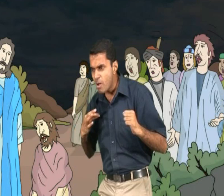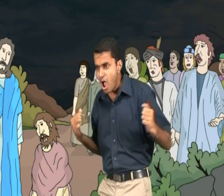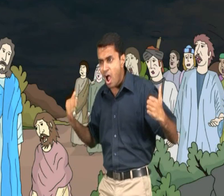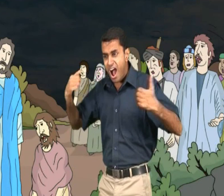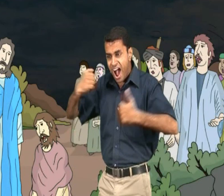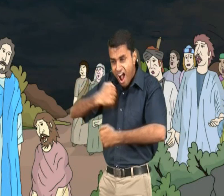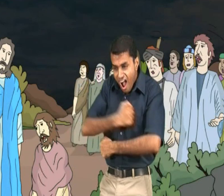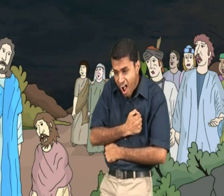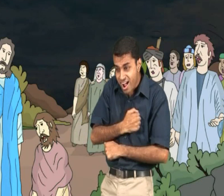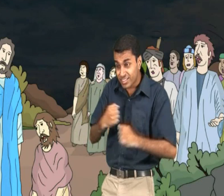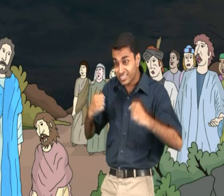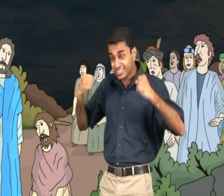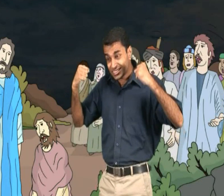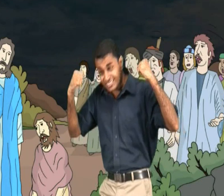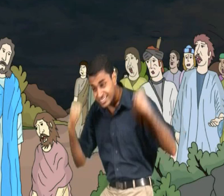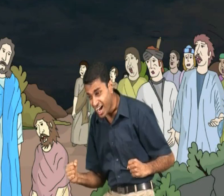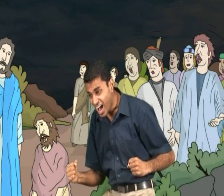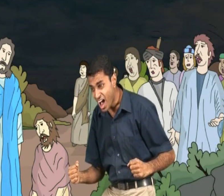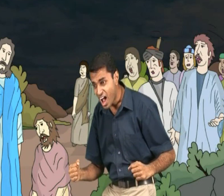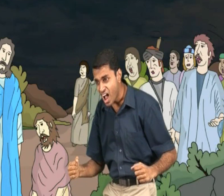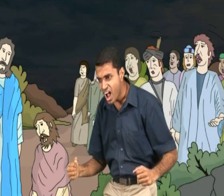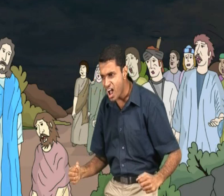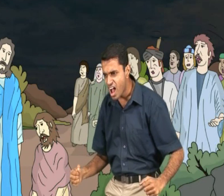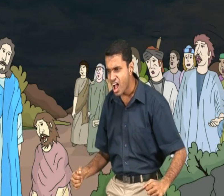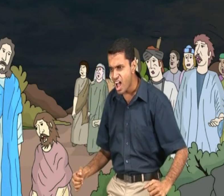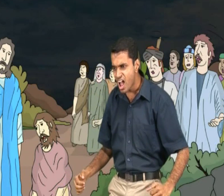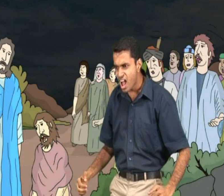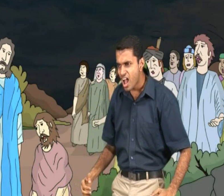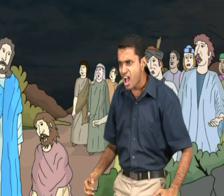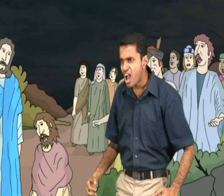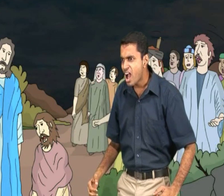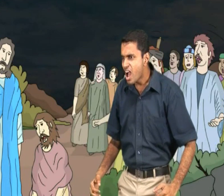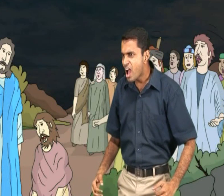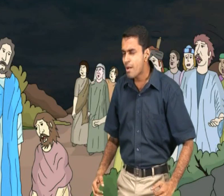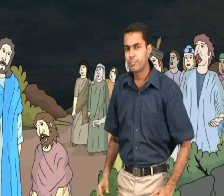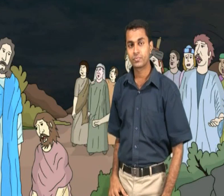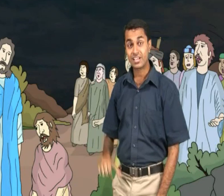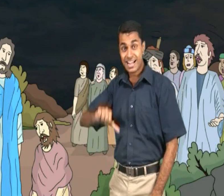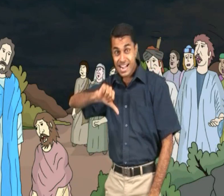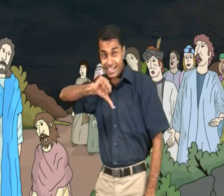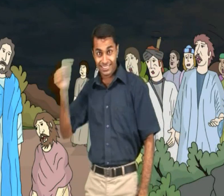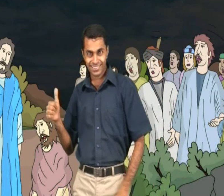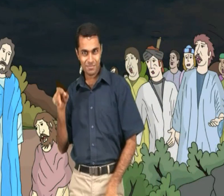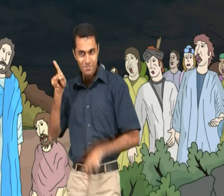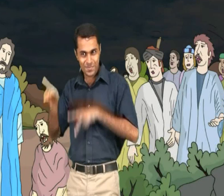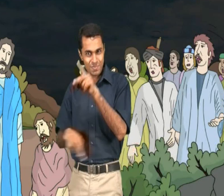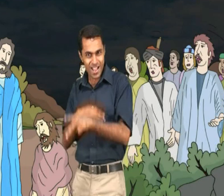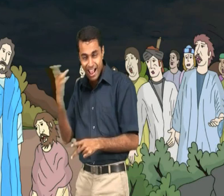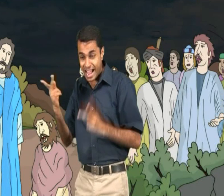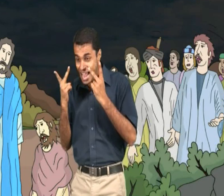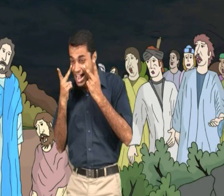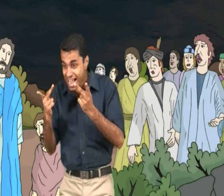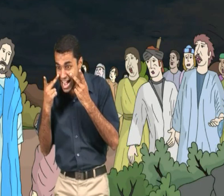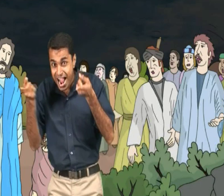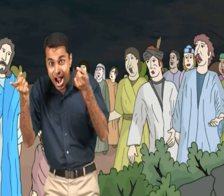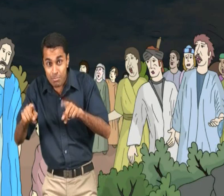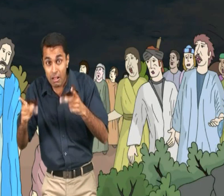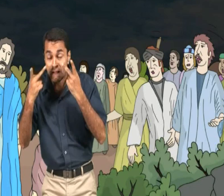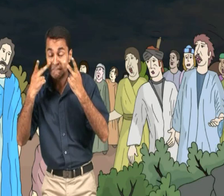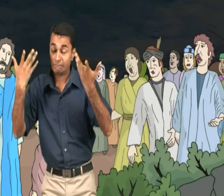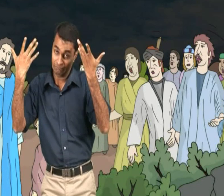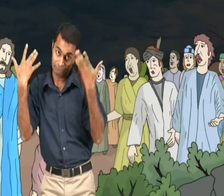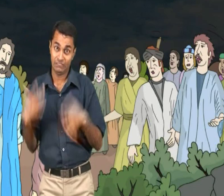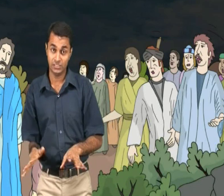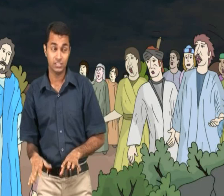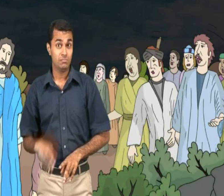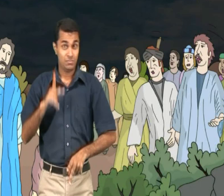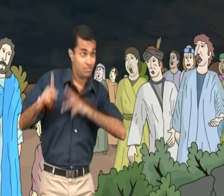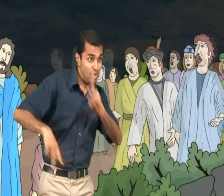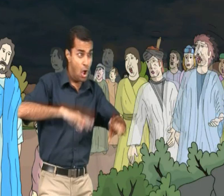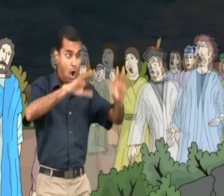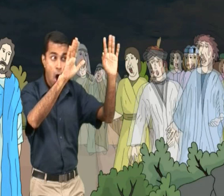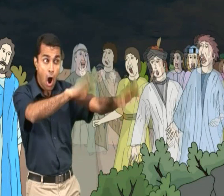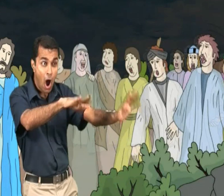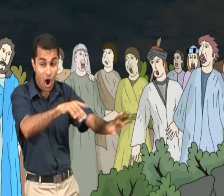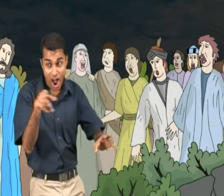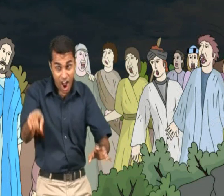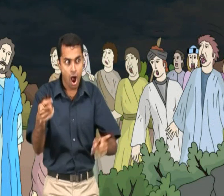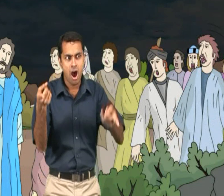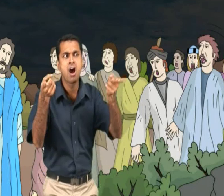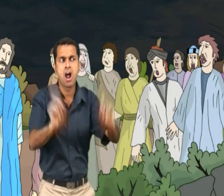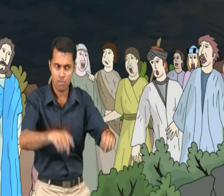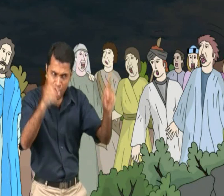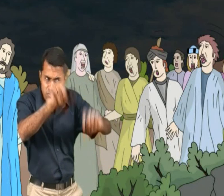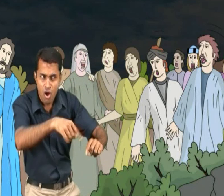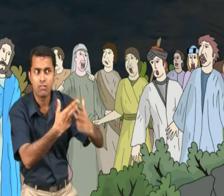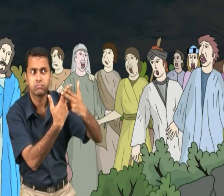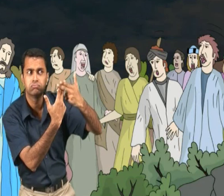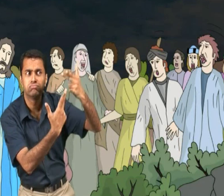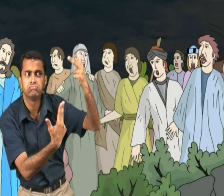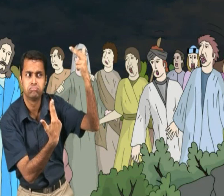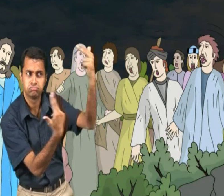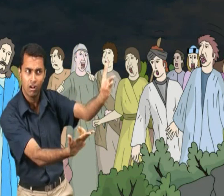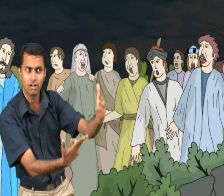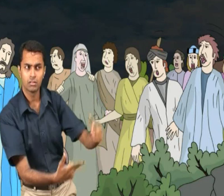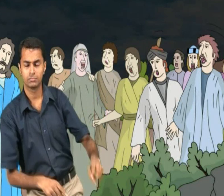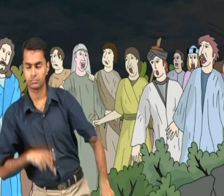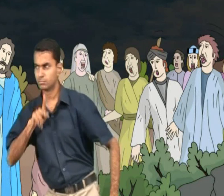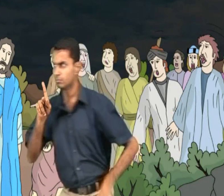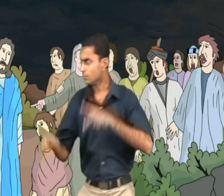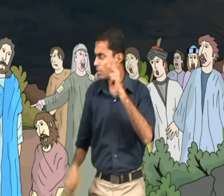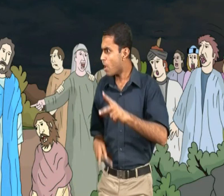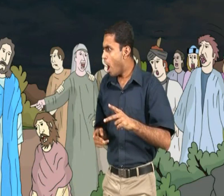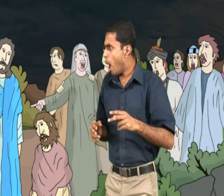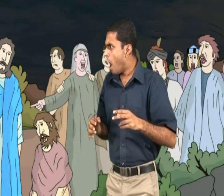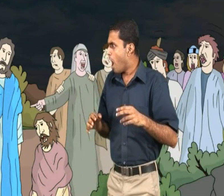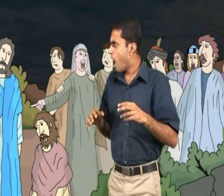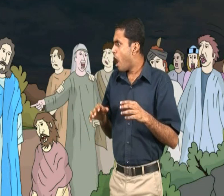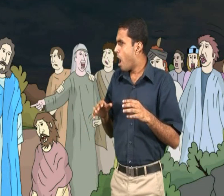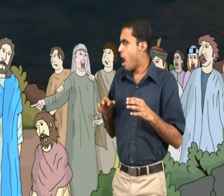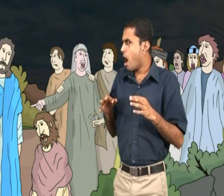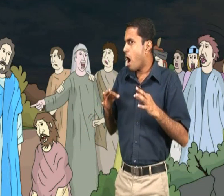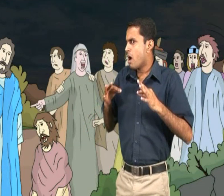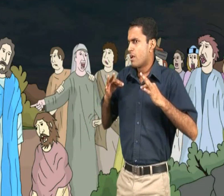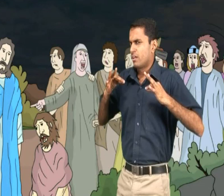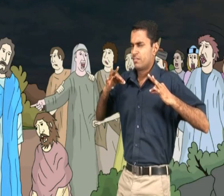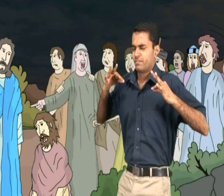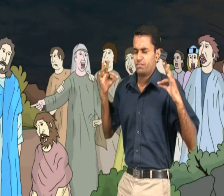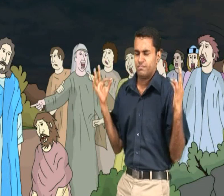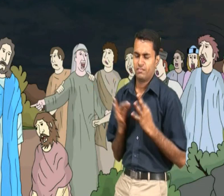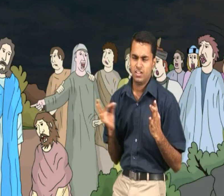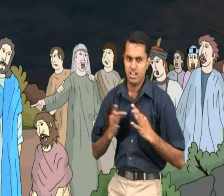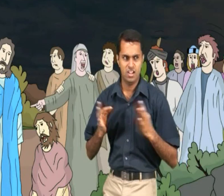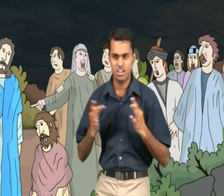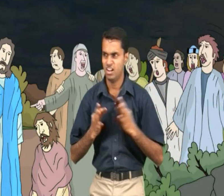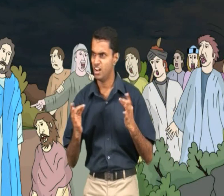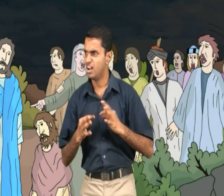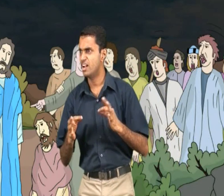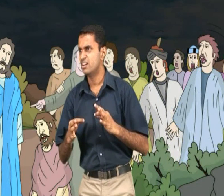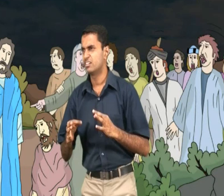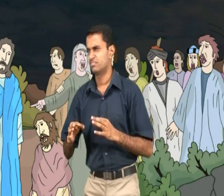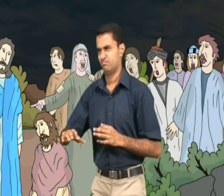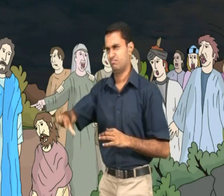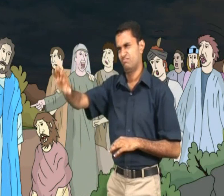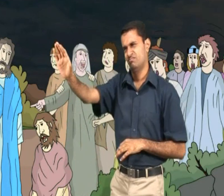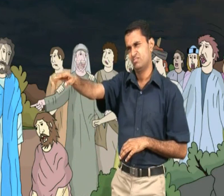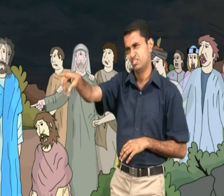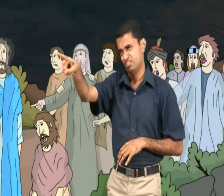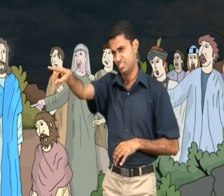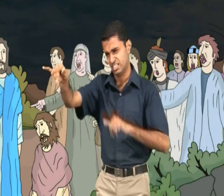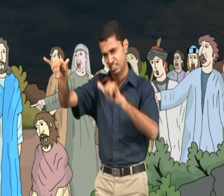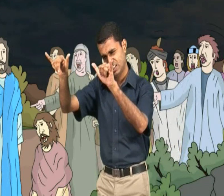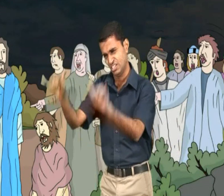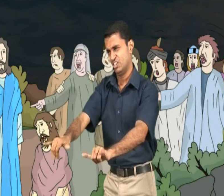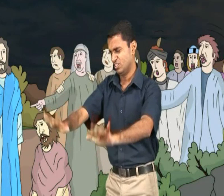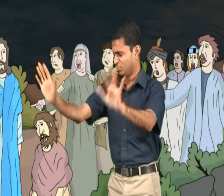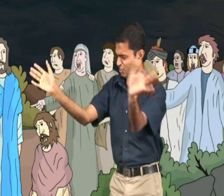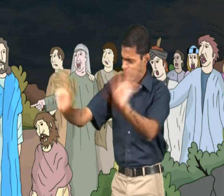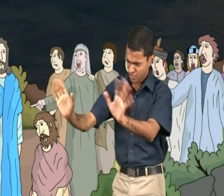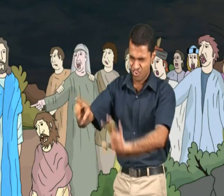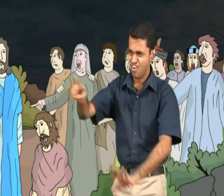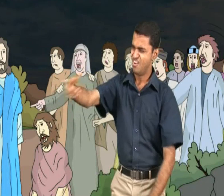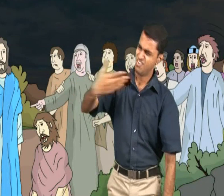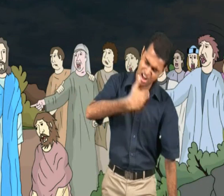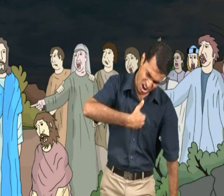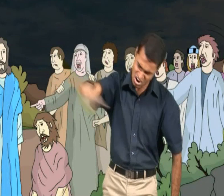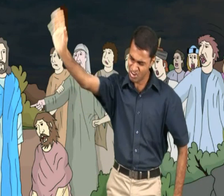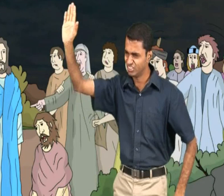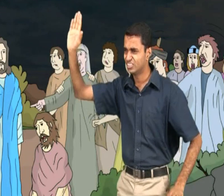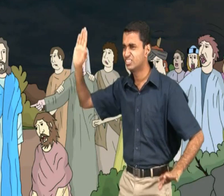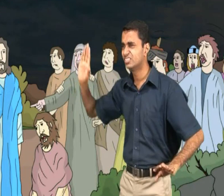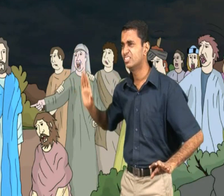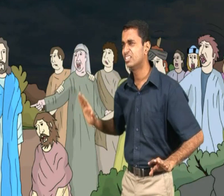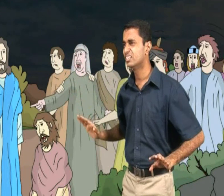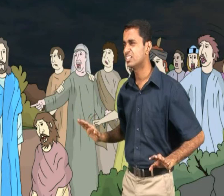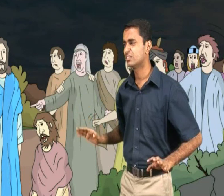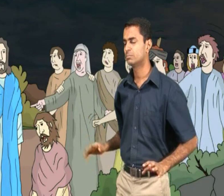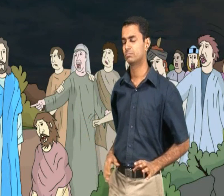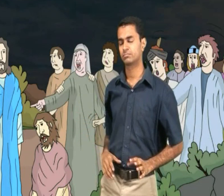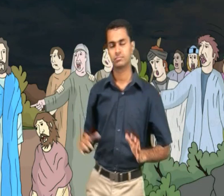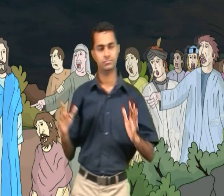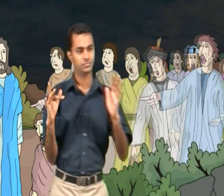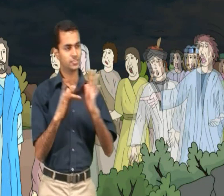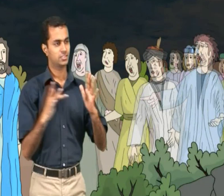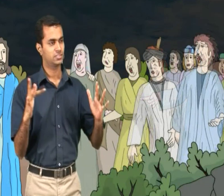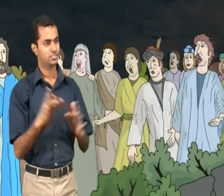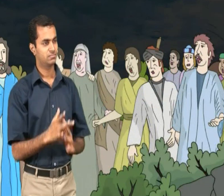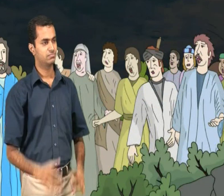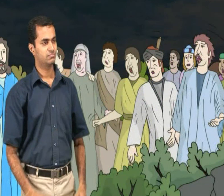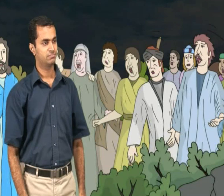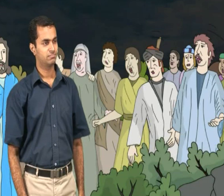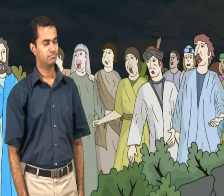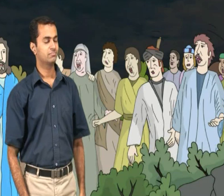and they were afraid. Those who had seen it described what had happened to the demon-possessed man and also to the pigs.